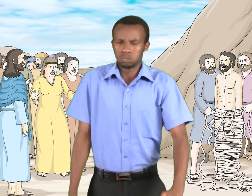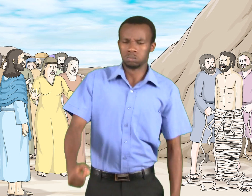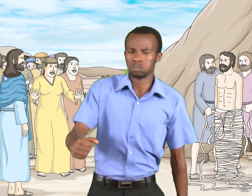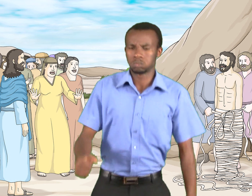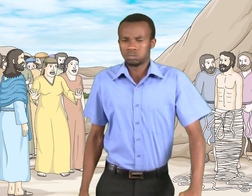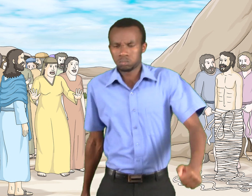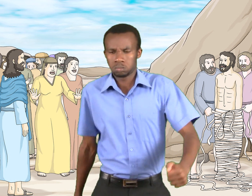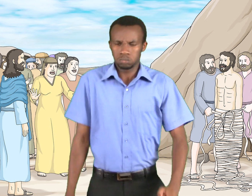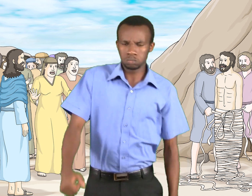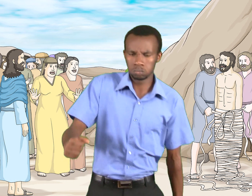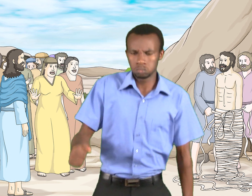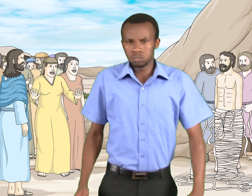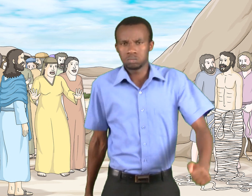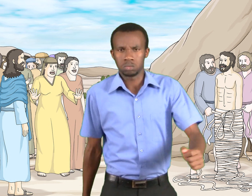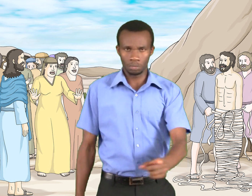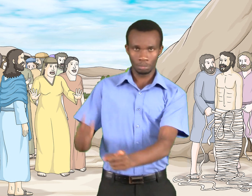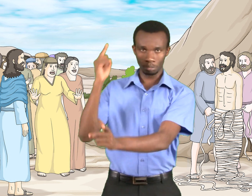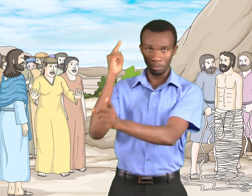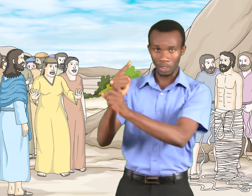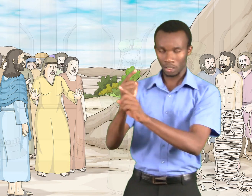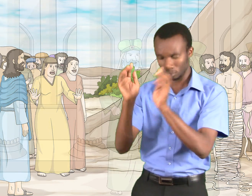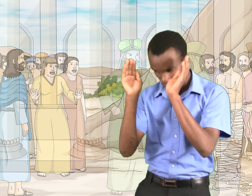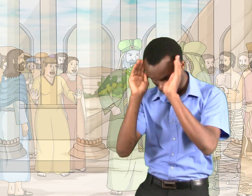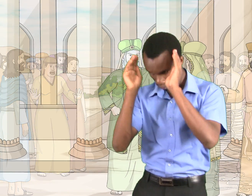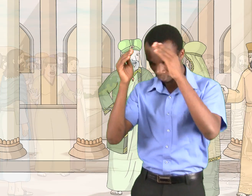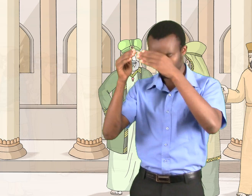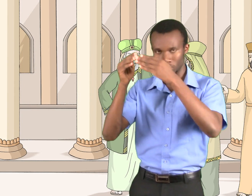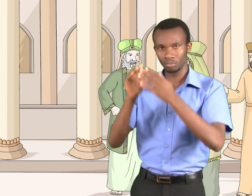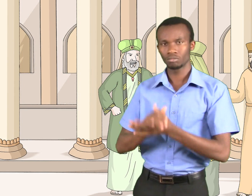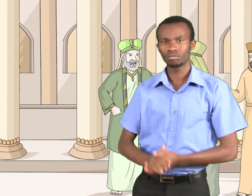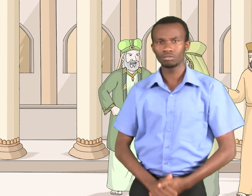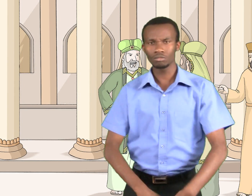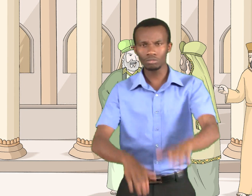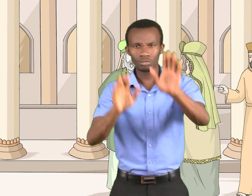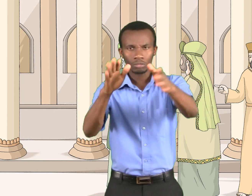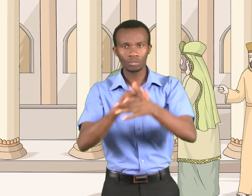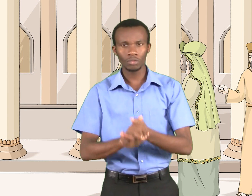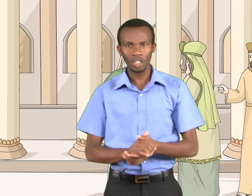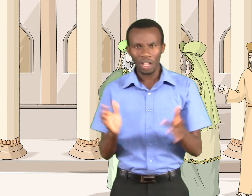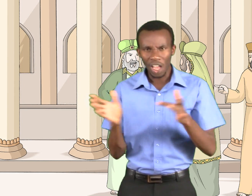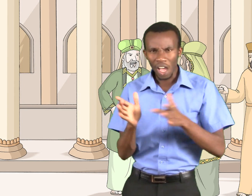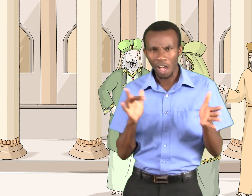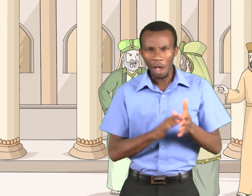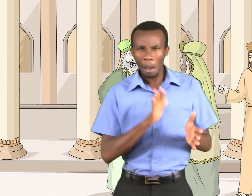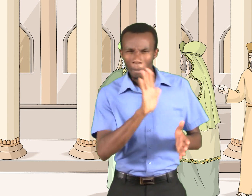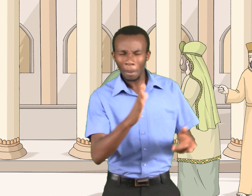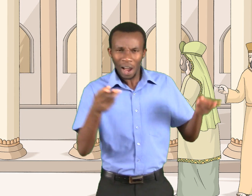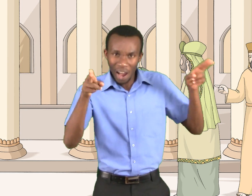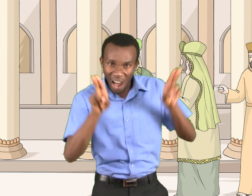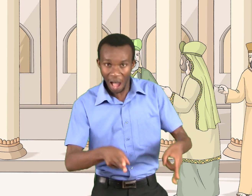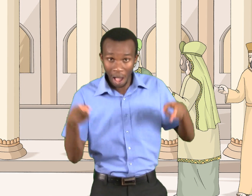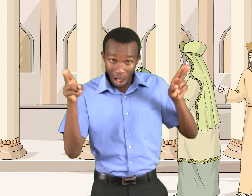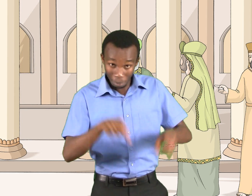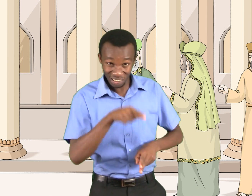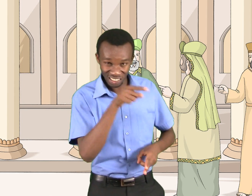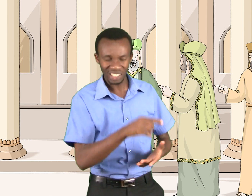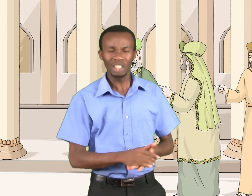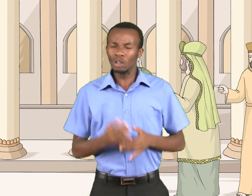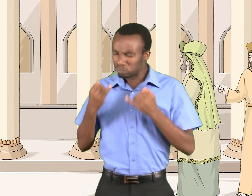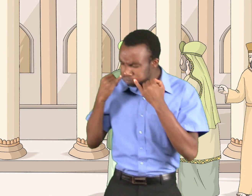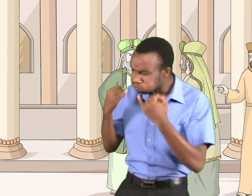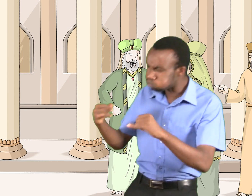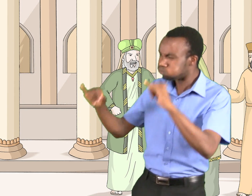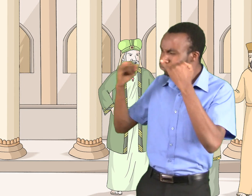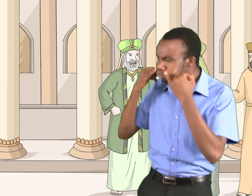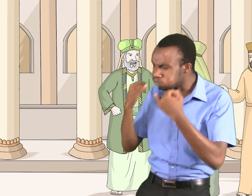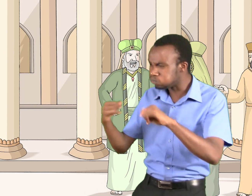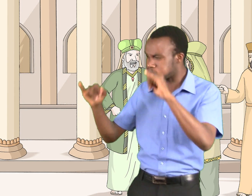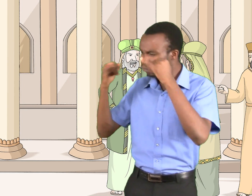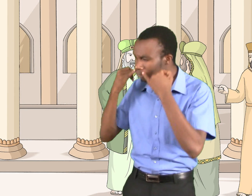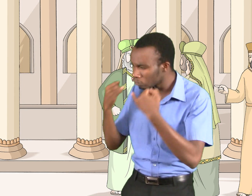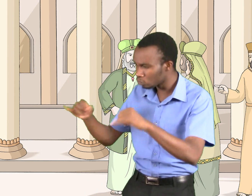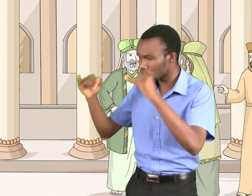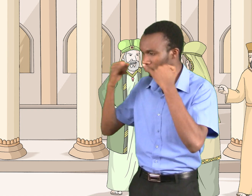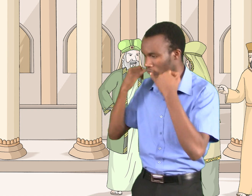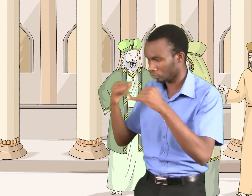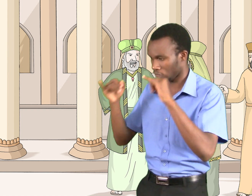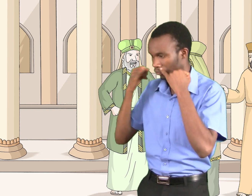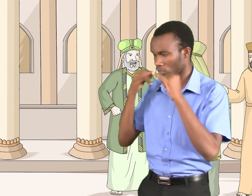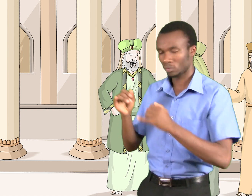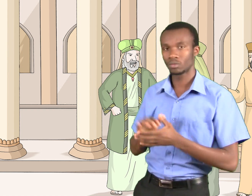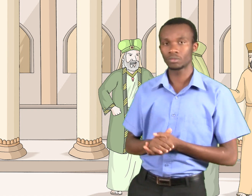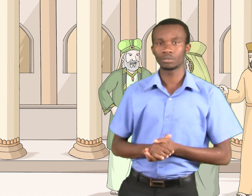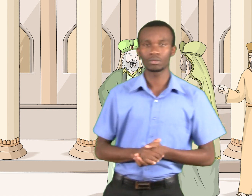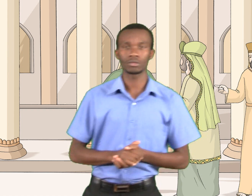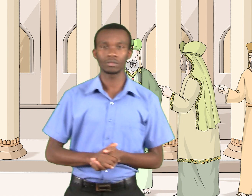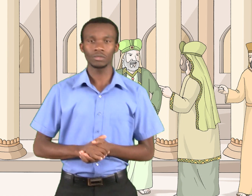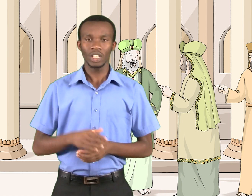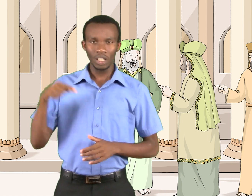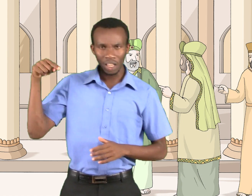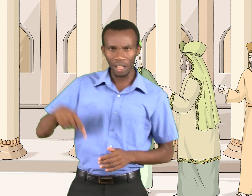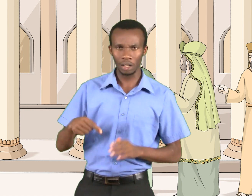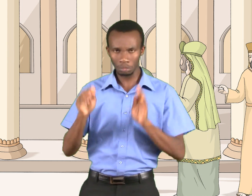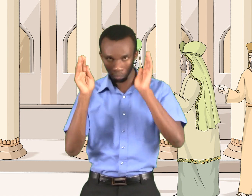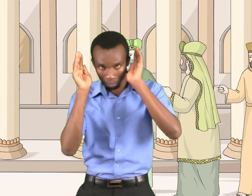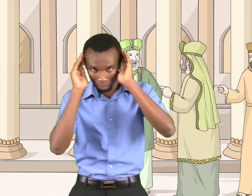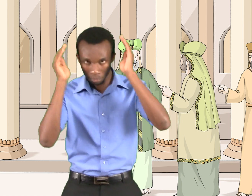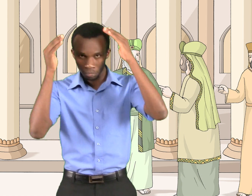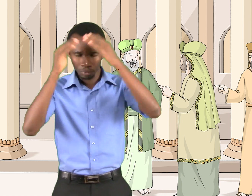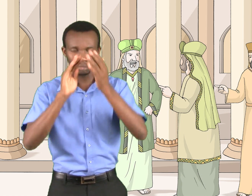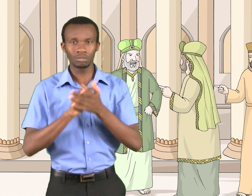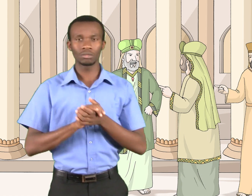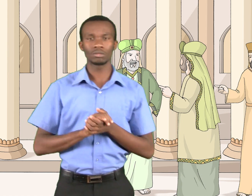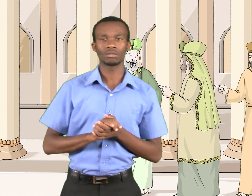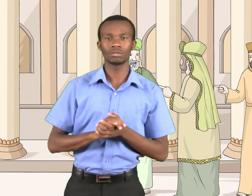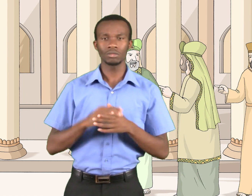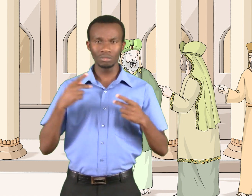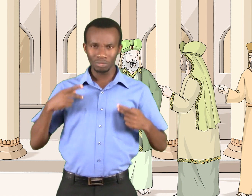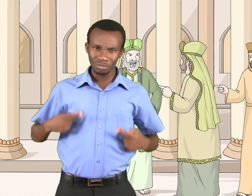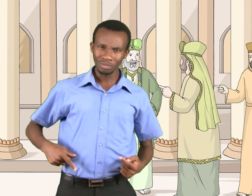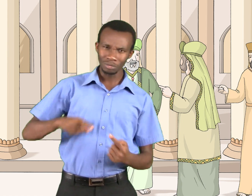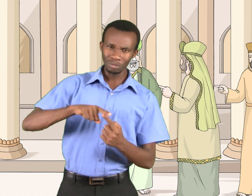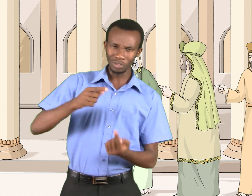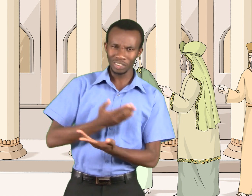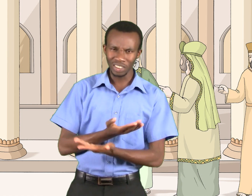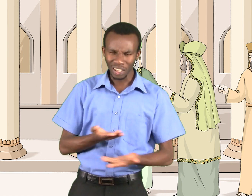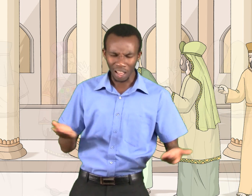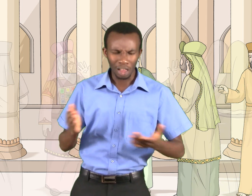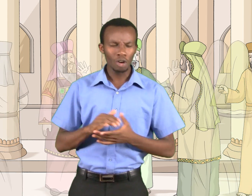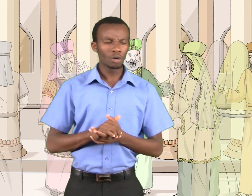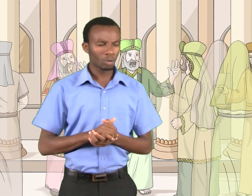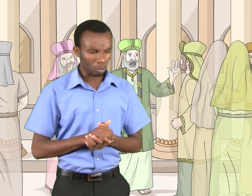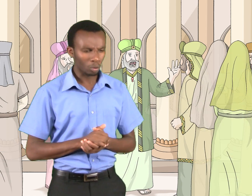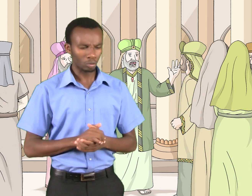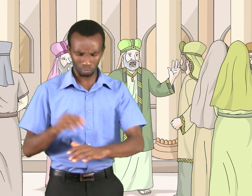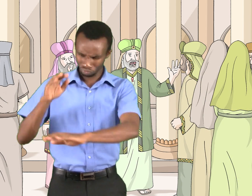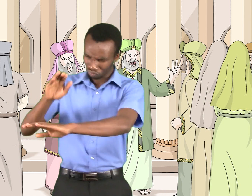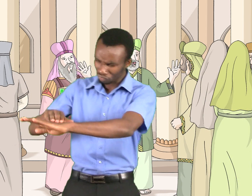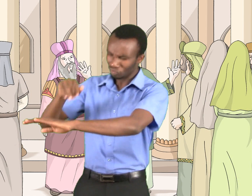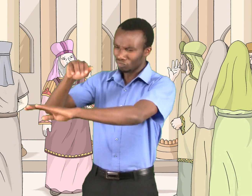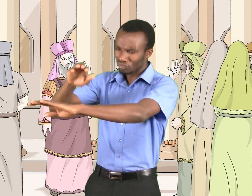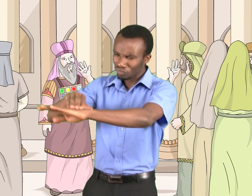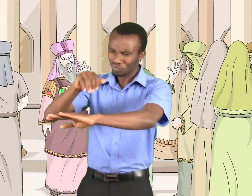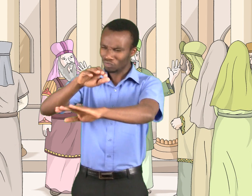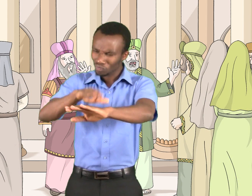But some of them went to the Pharisees and told them what Jesus had done.